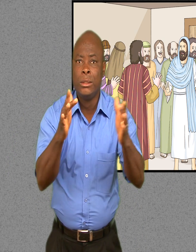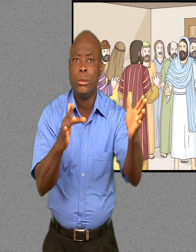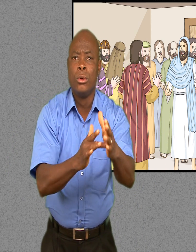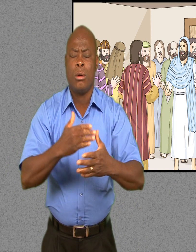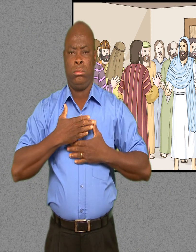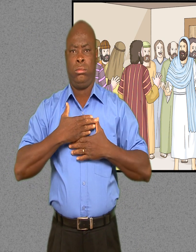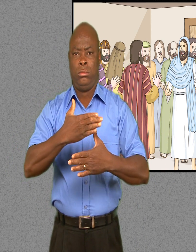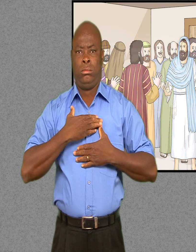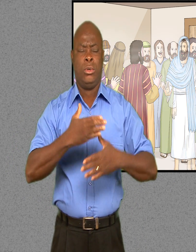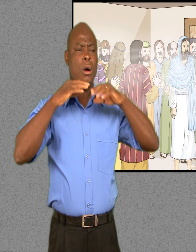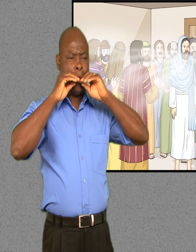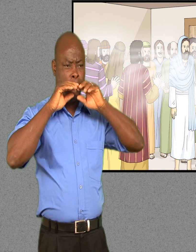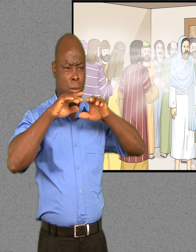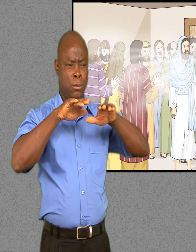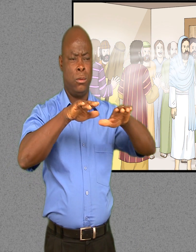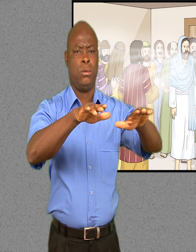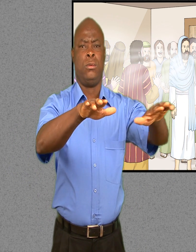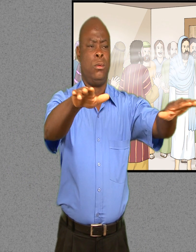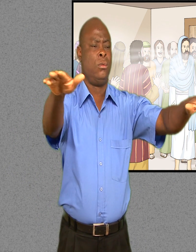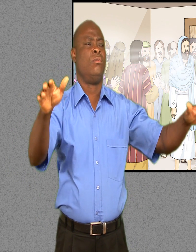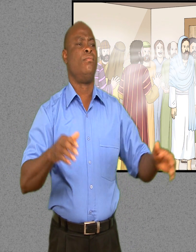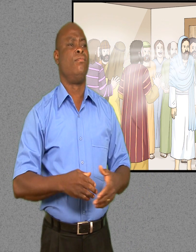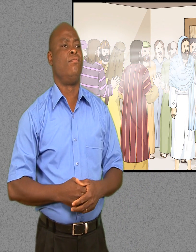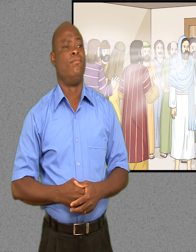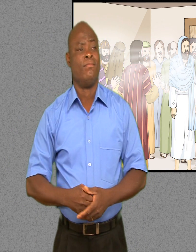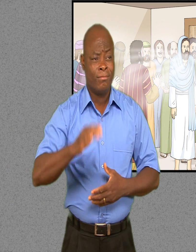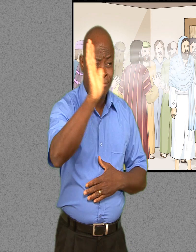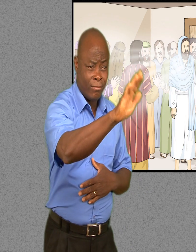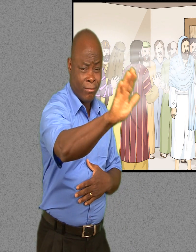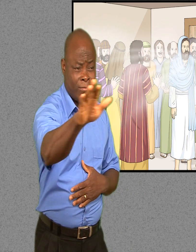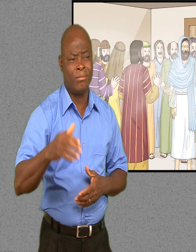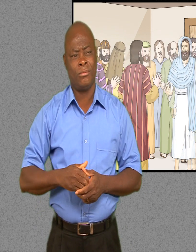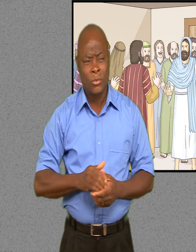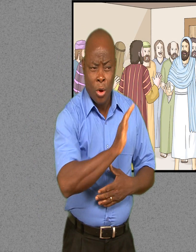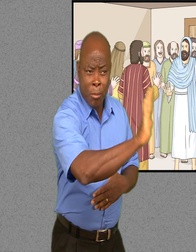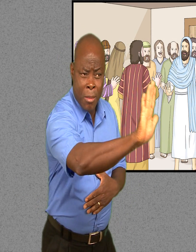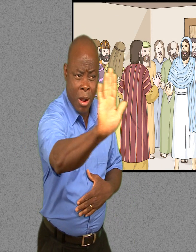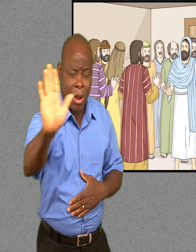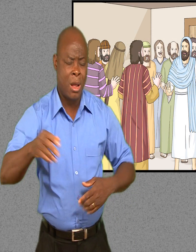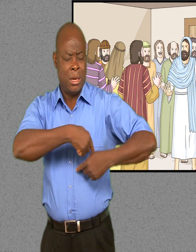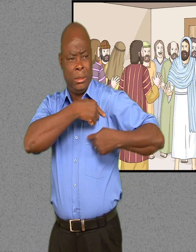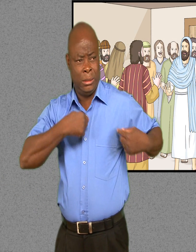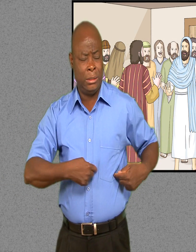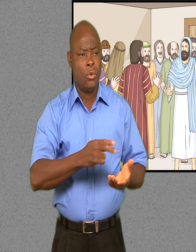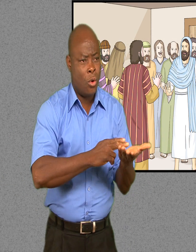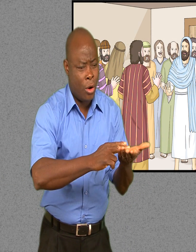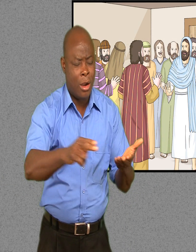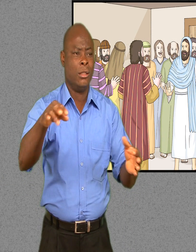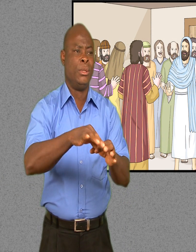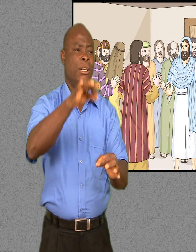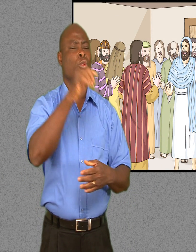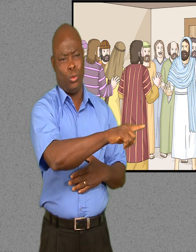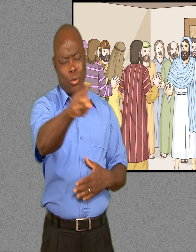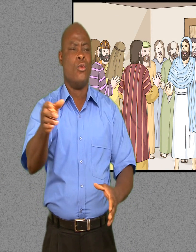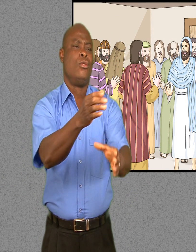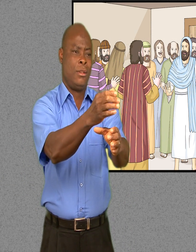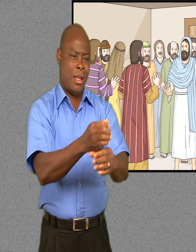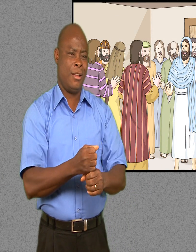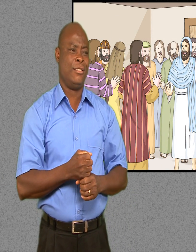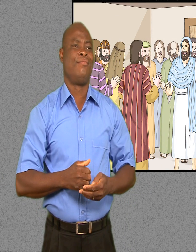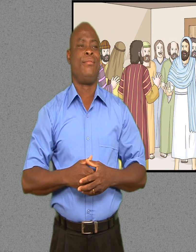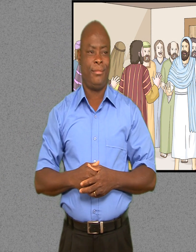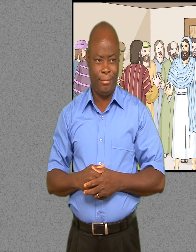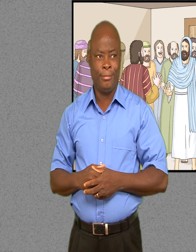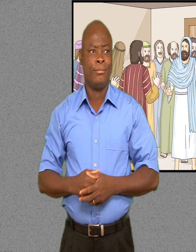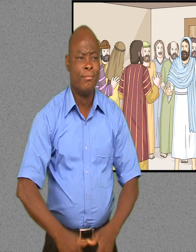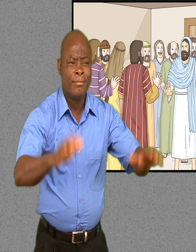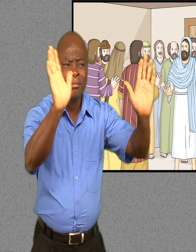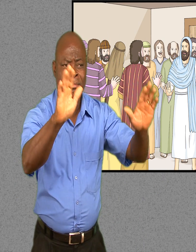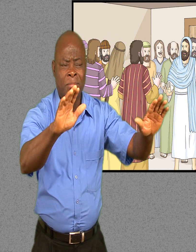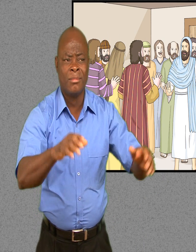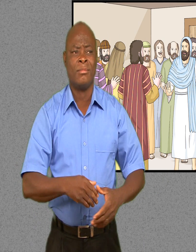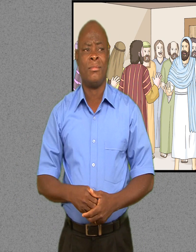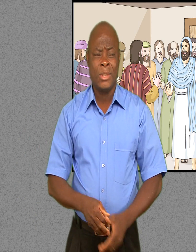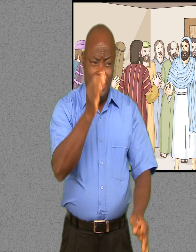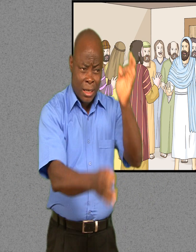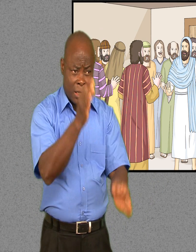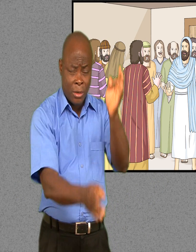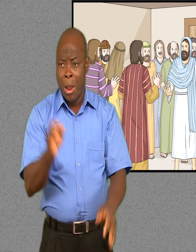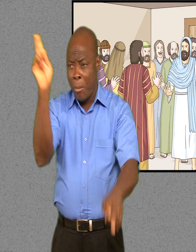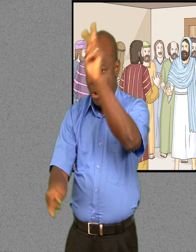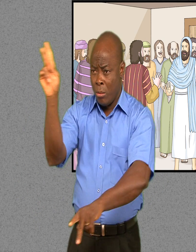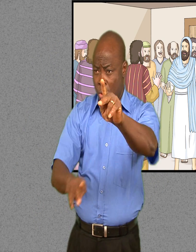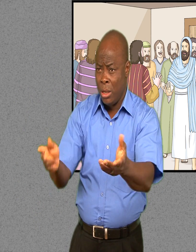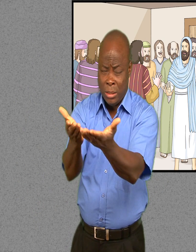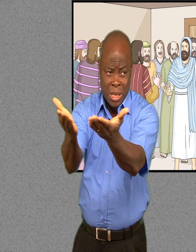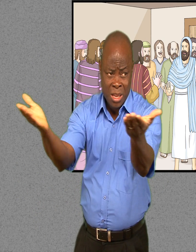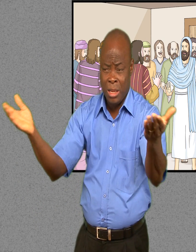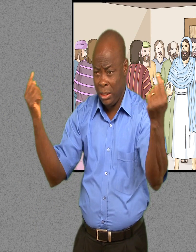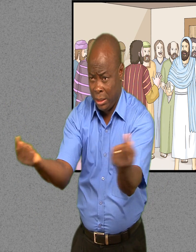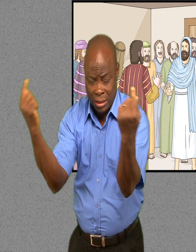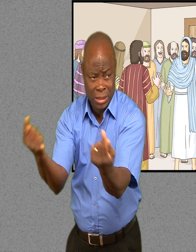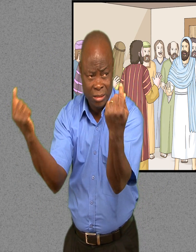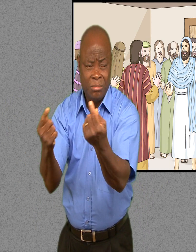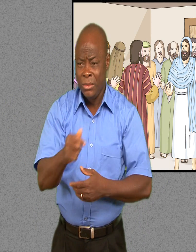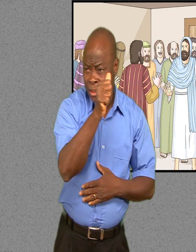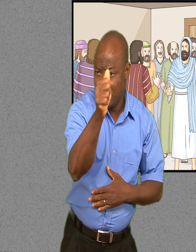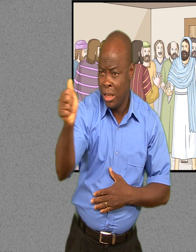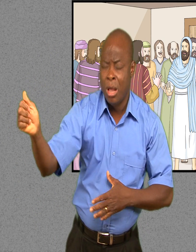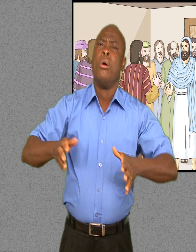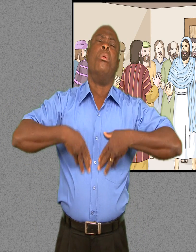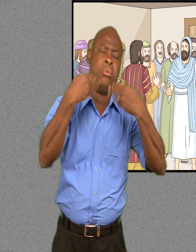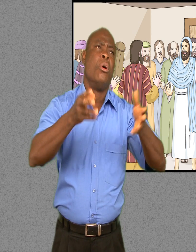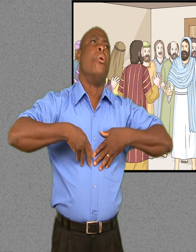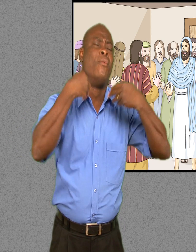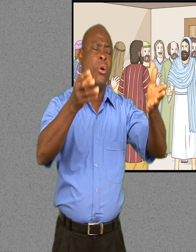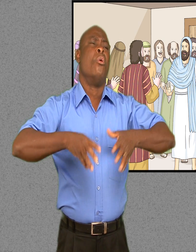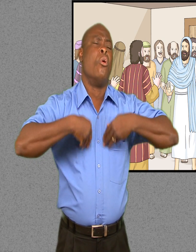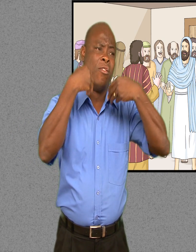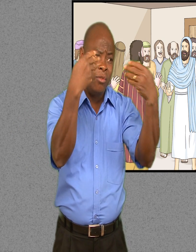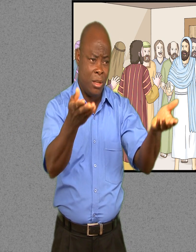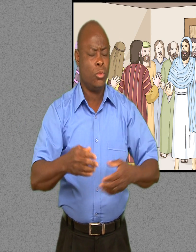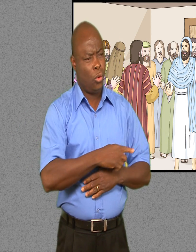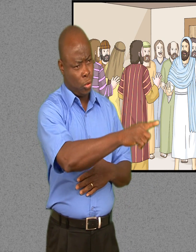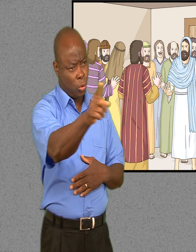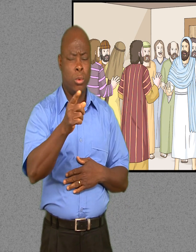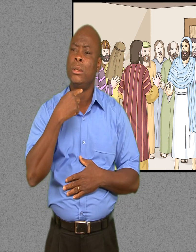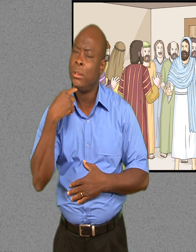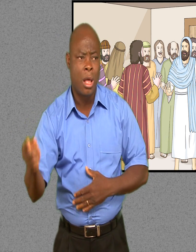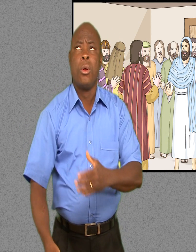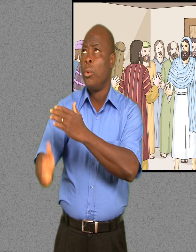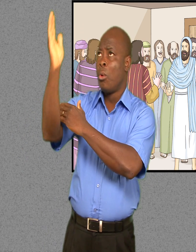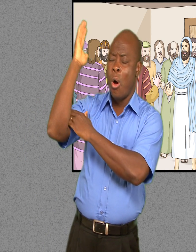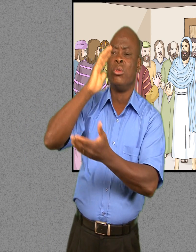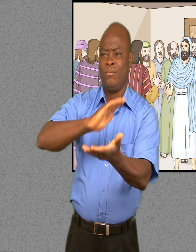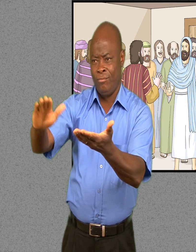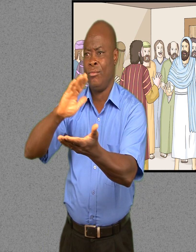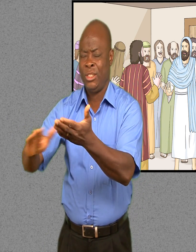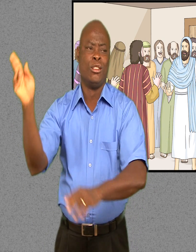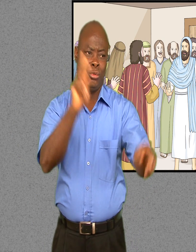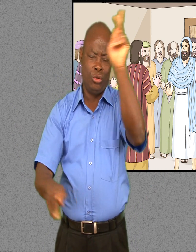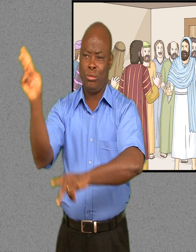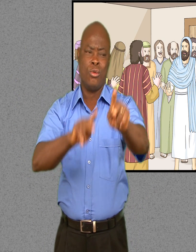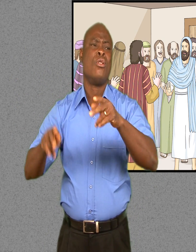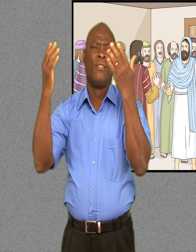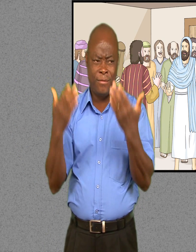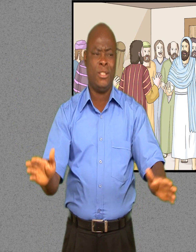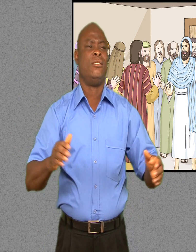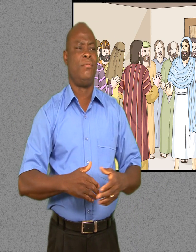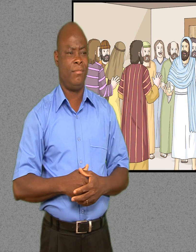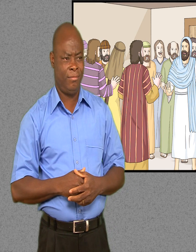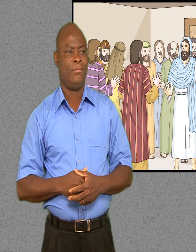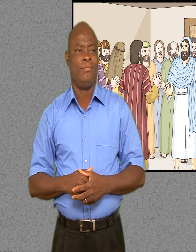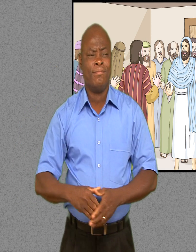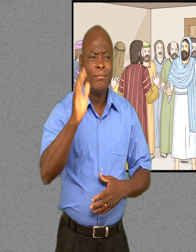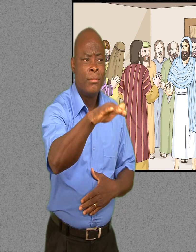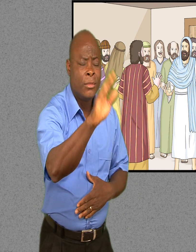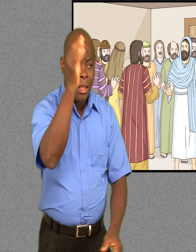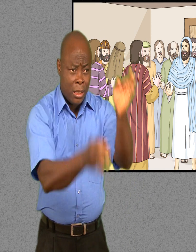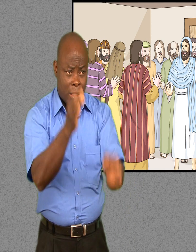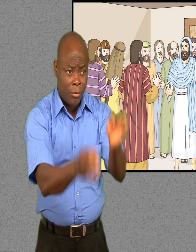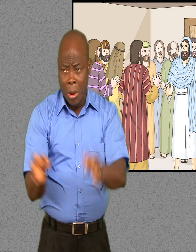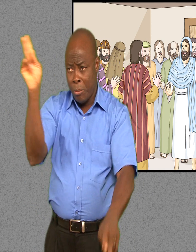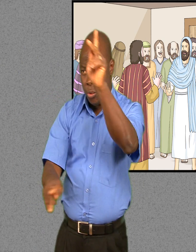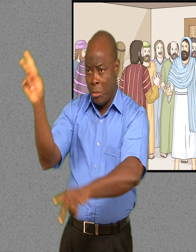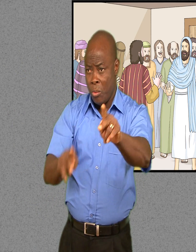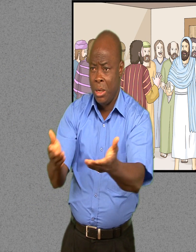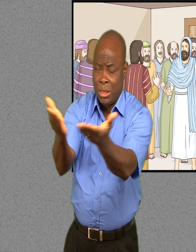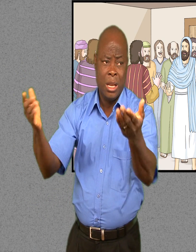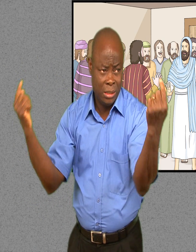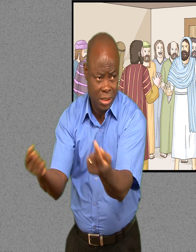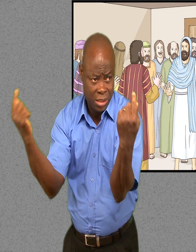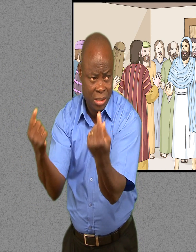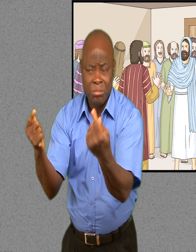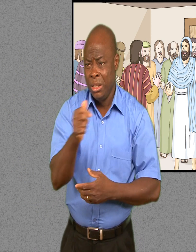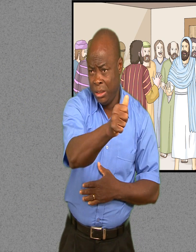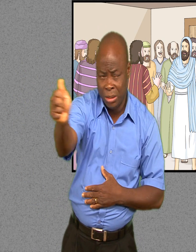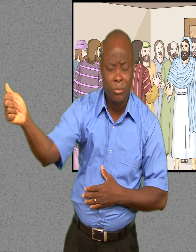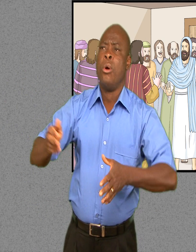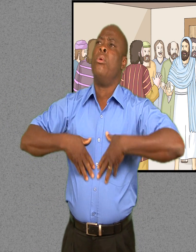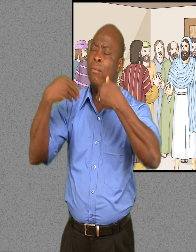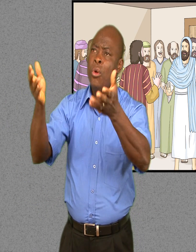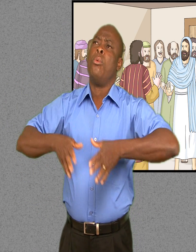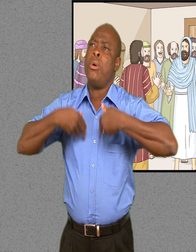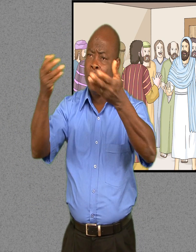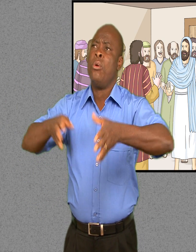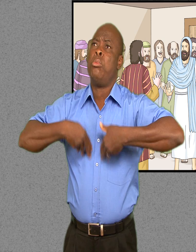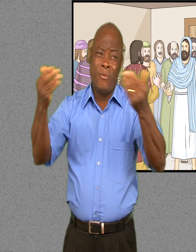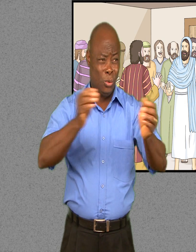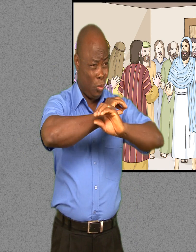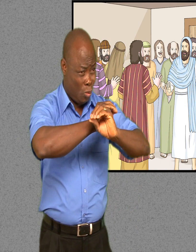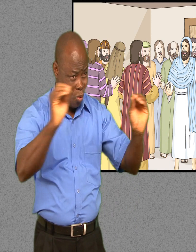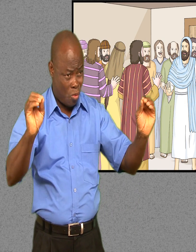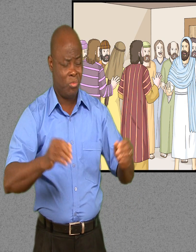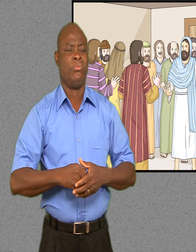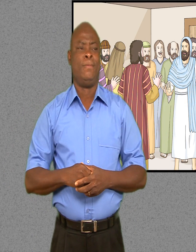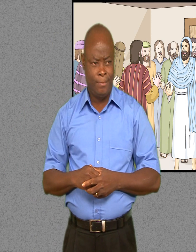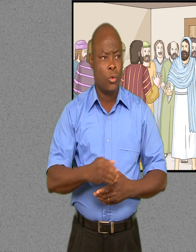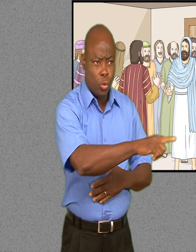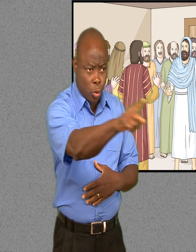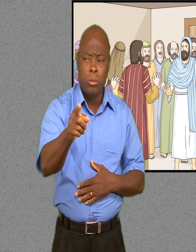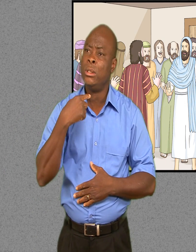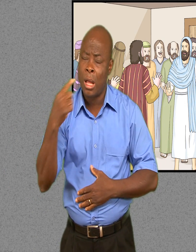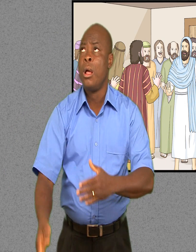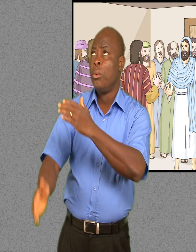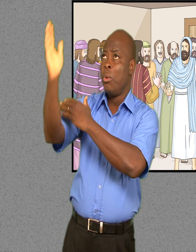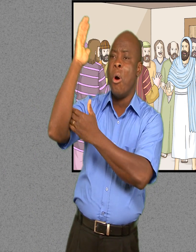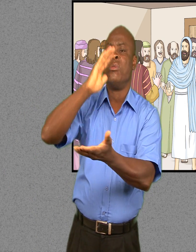When He had said this, He breathed on them and said, “Receive the Holy Spirit. If you forgive anyone his sins, they are forgiven; if you withhold forgiveness from anyone, it is withheld.”